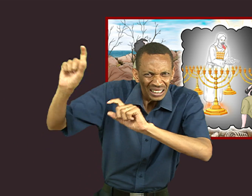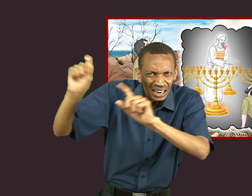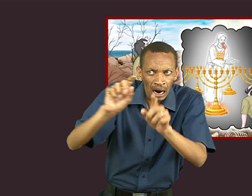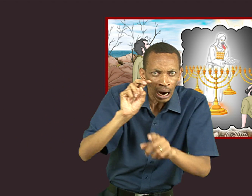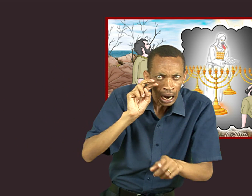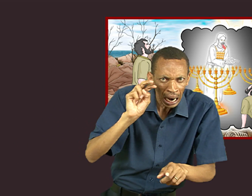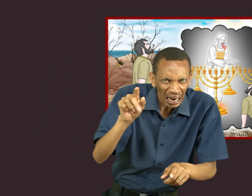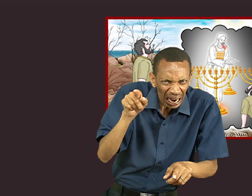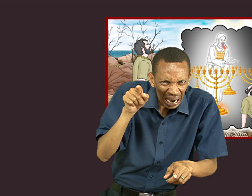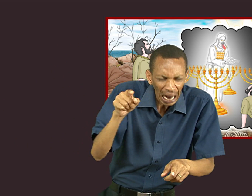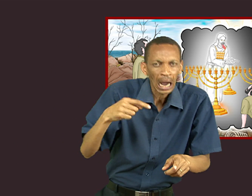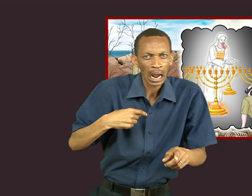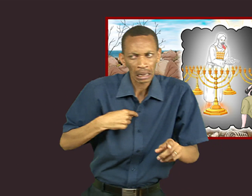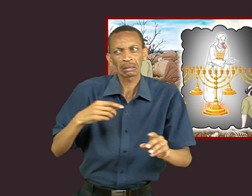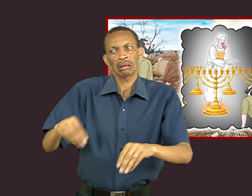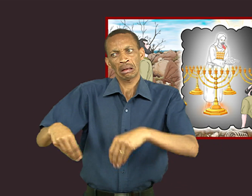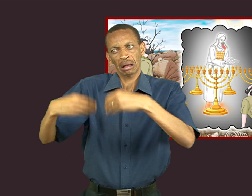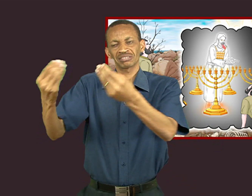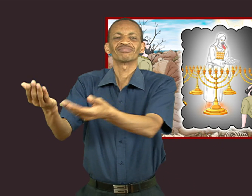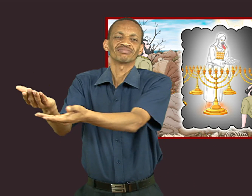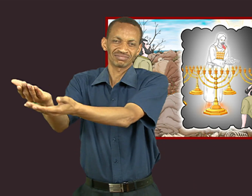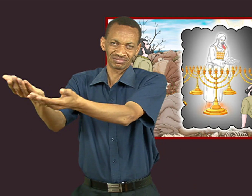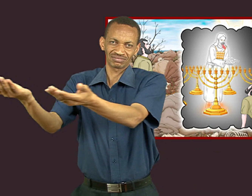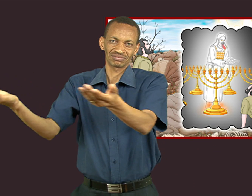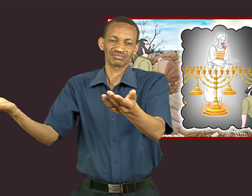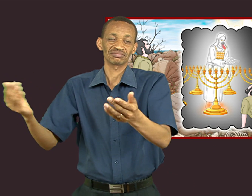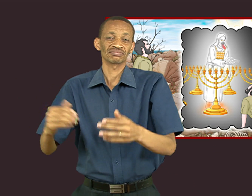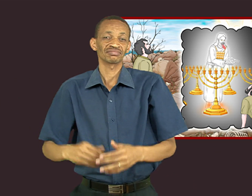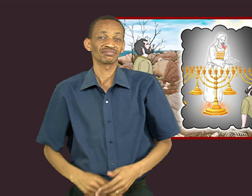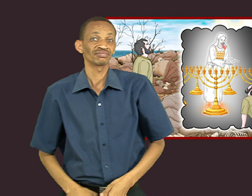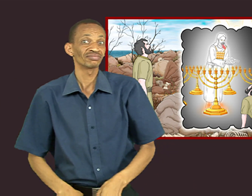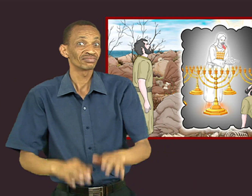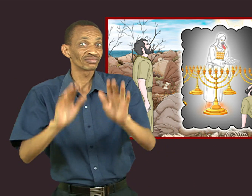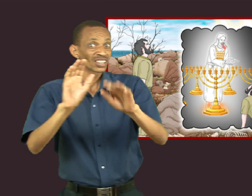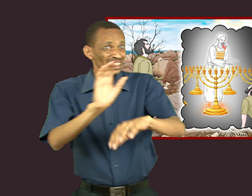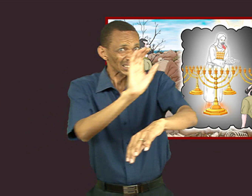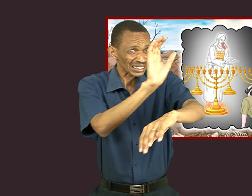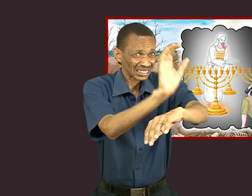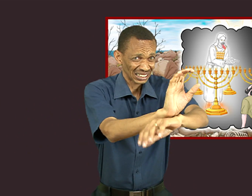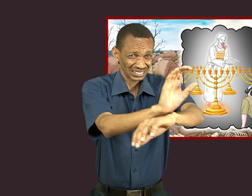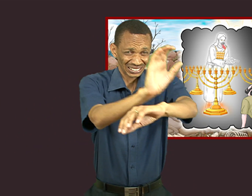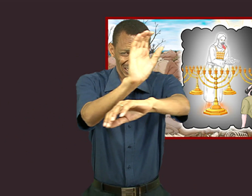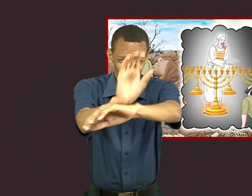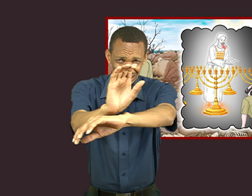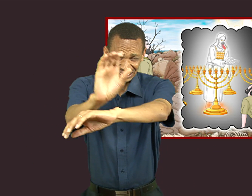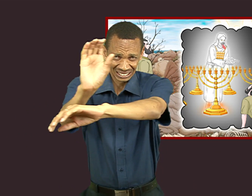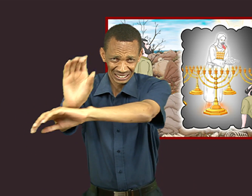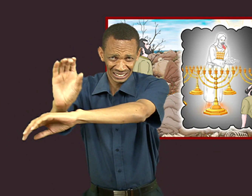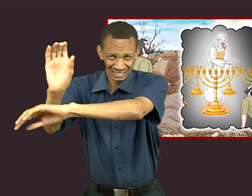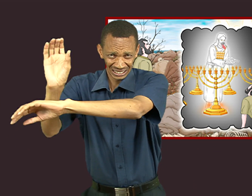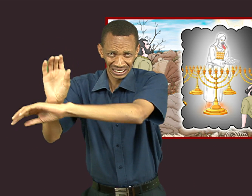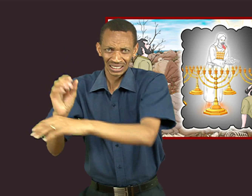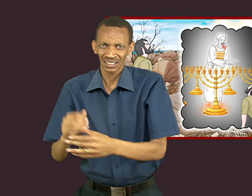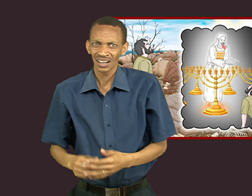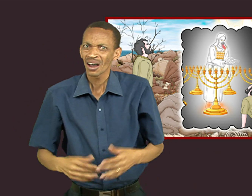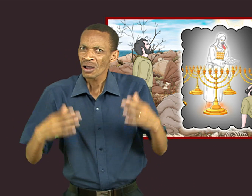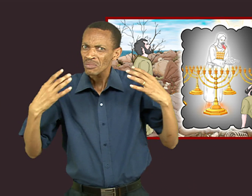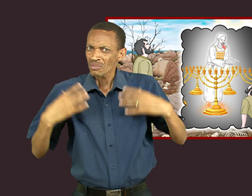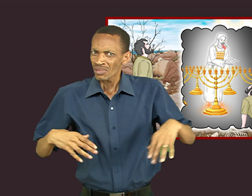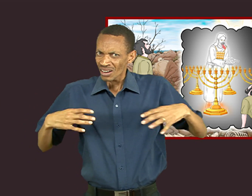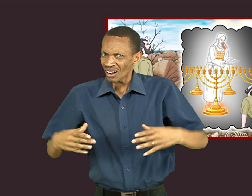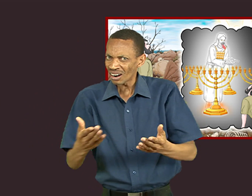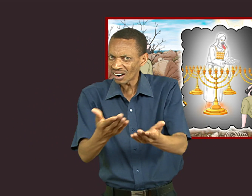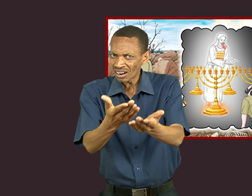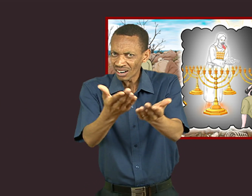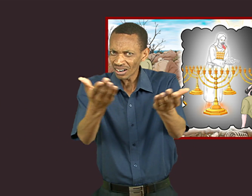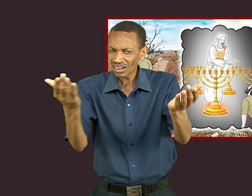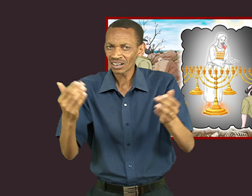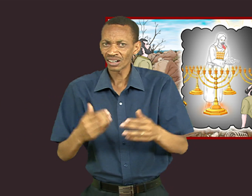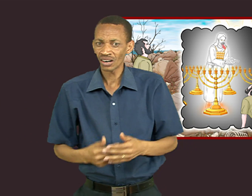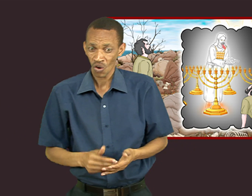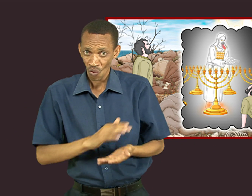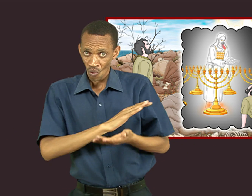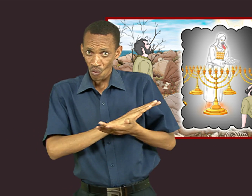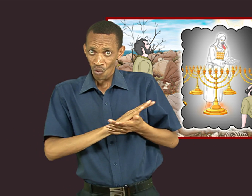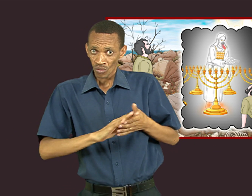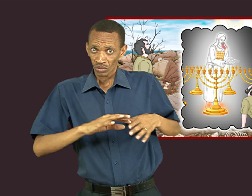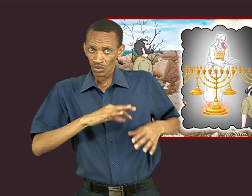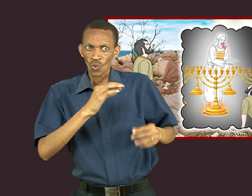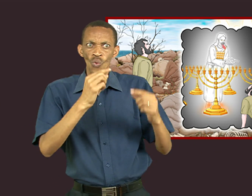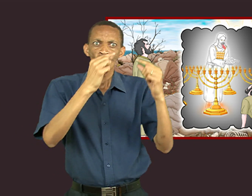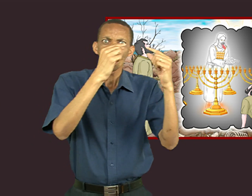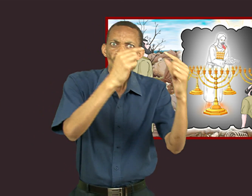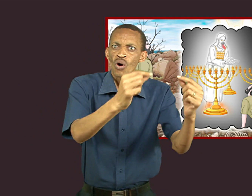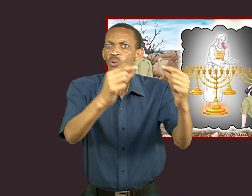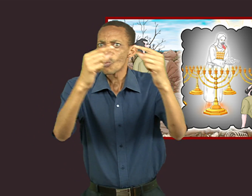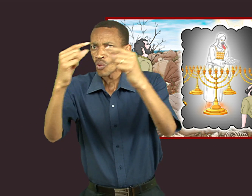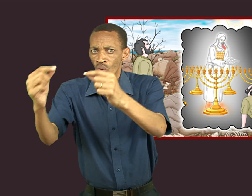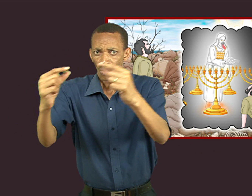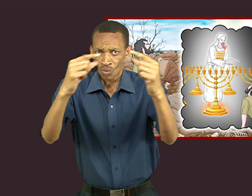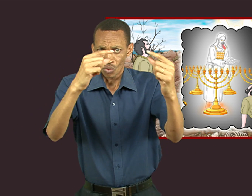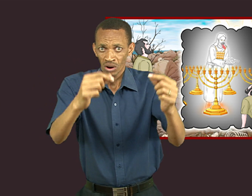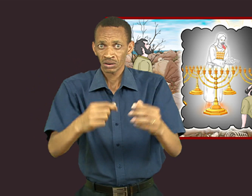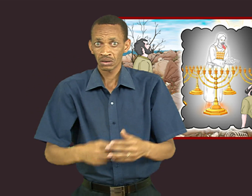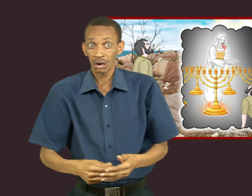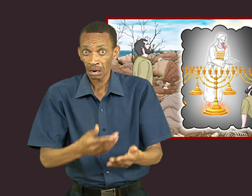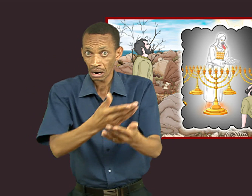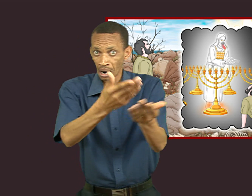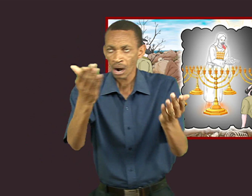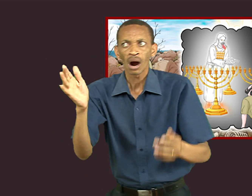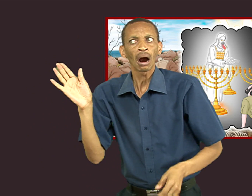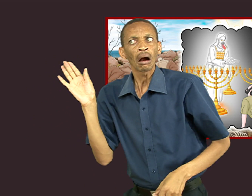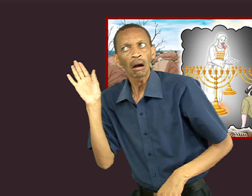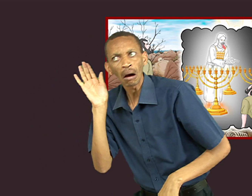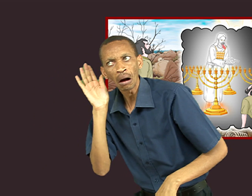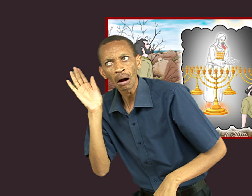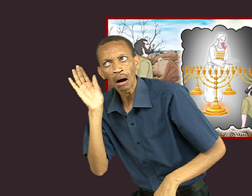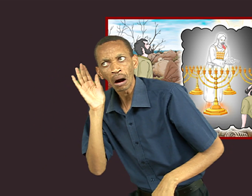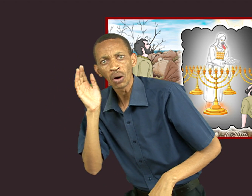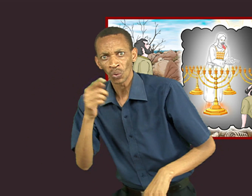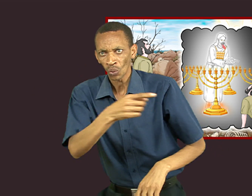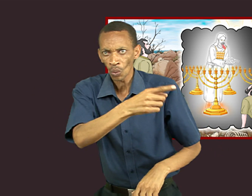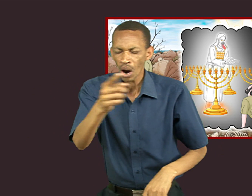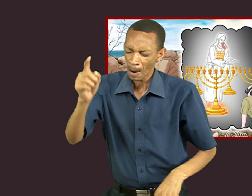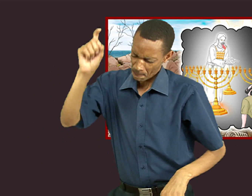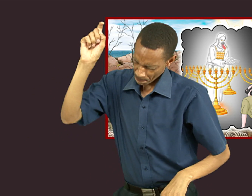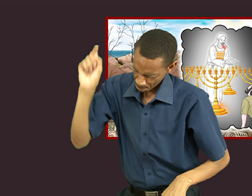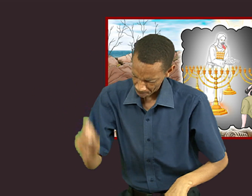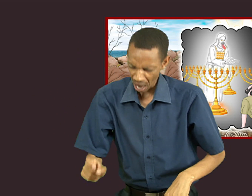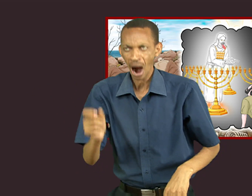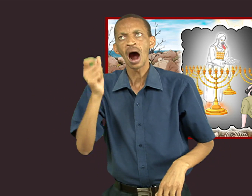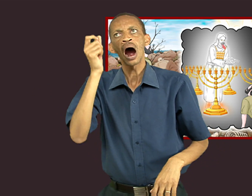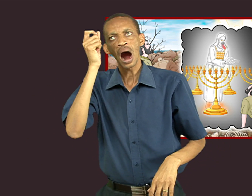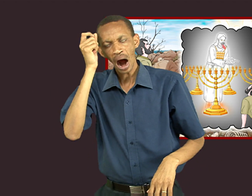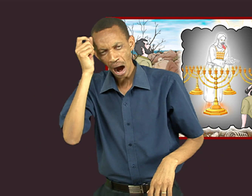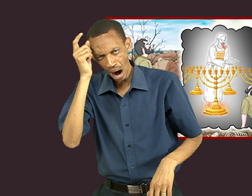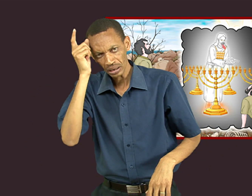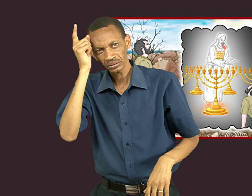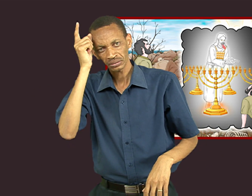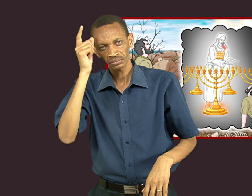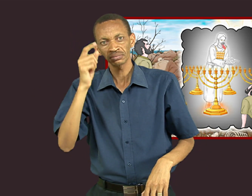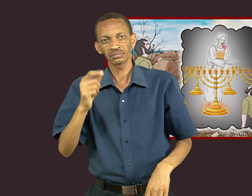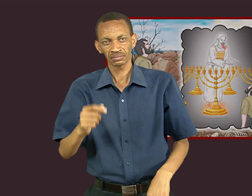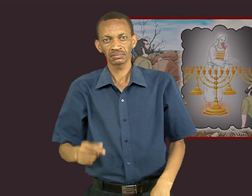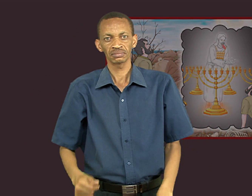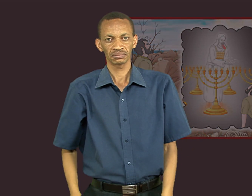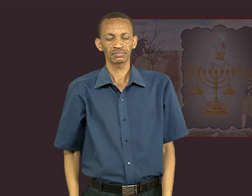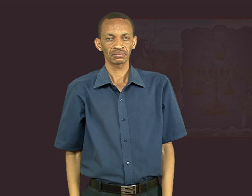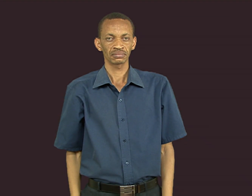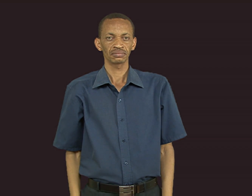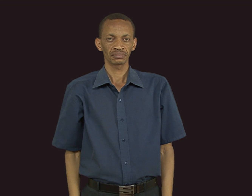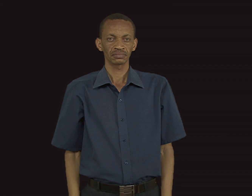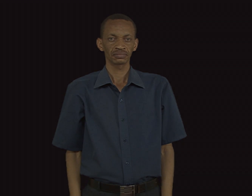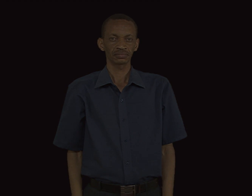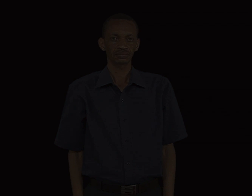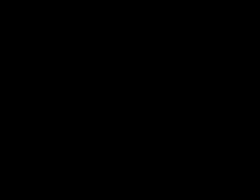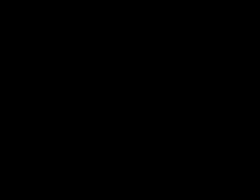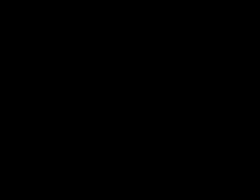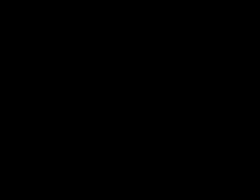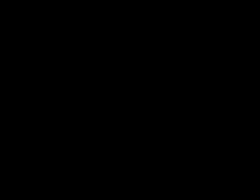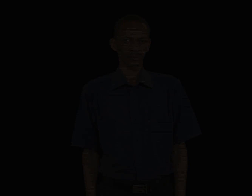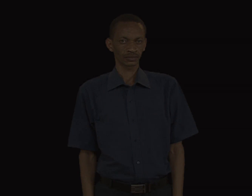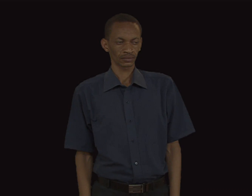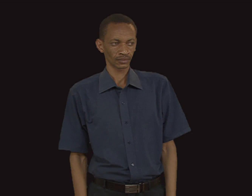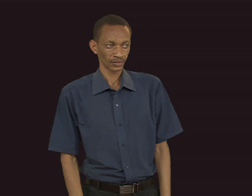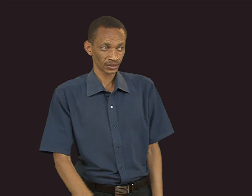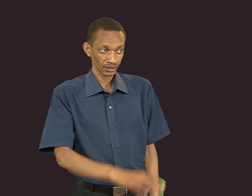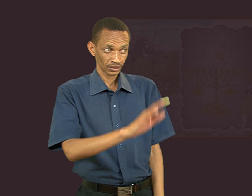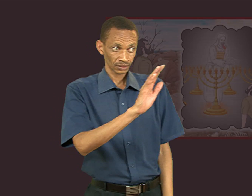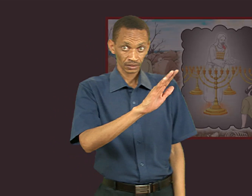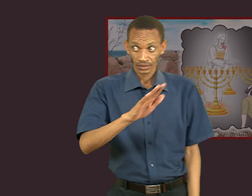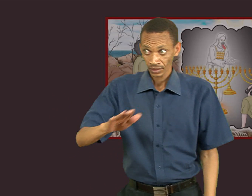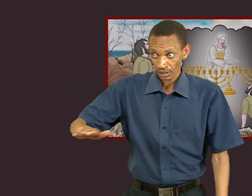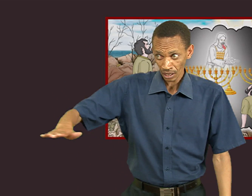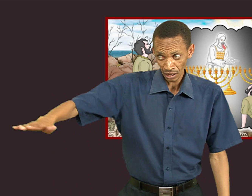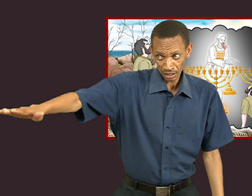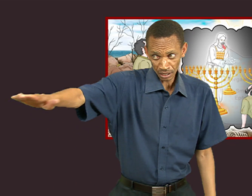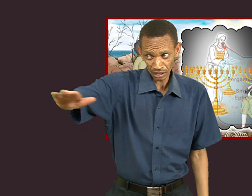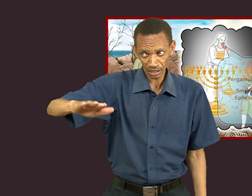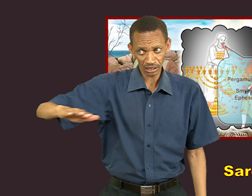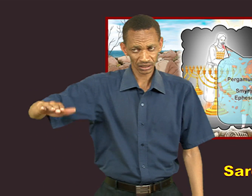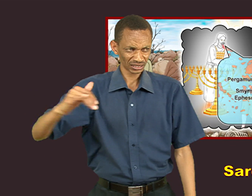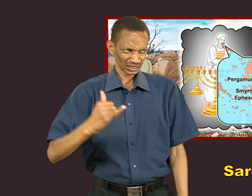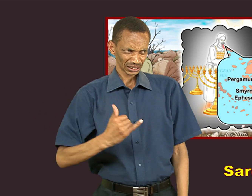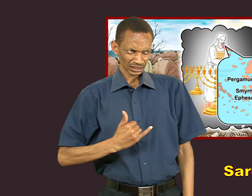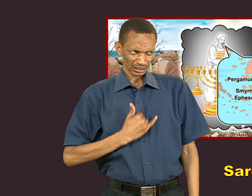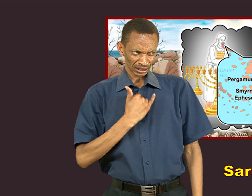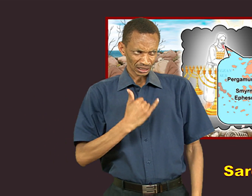He who has an ear, let him hear what the Spirit says to the churches.